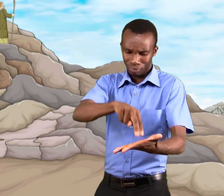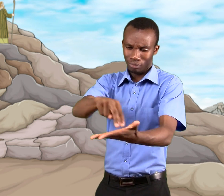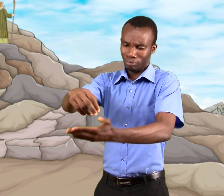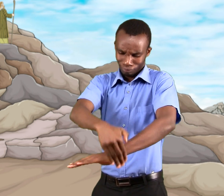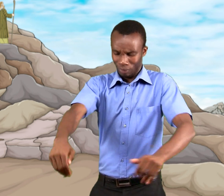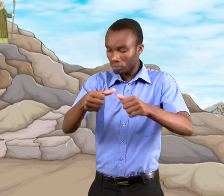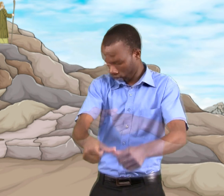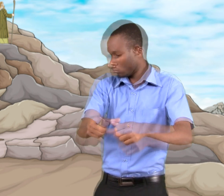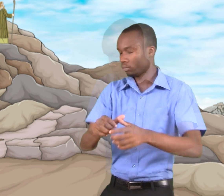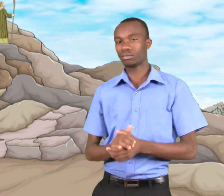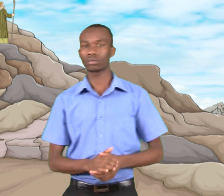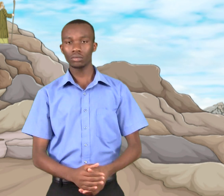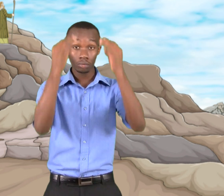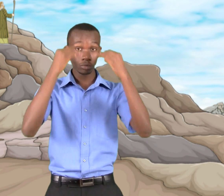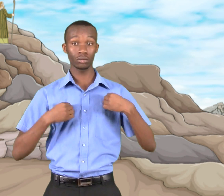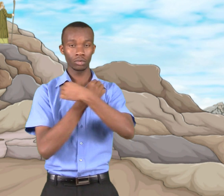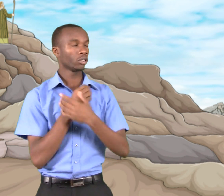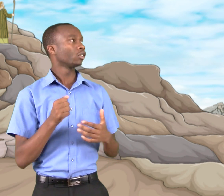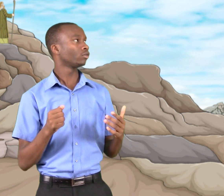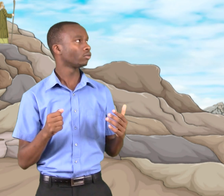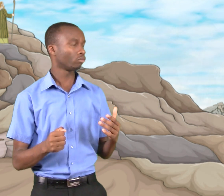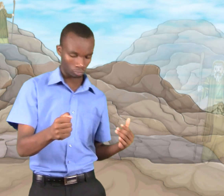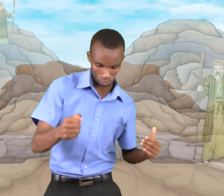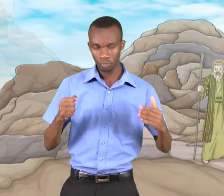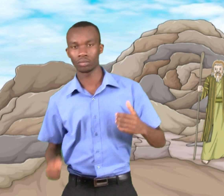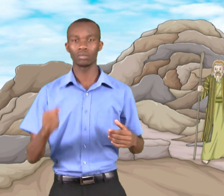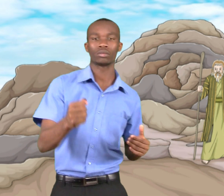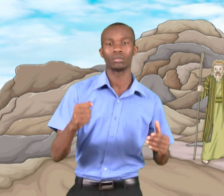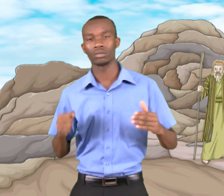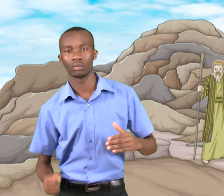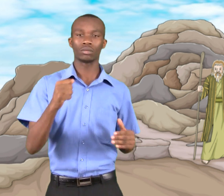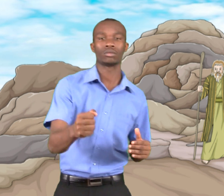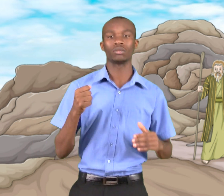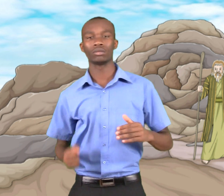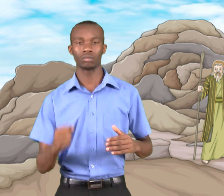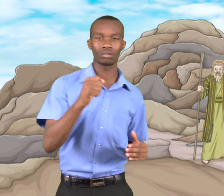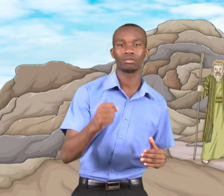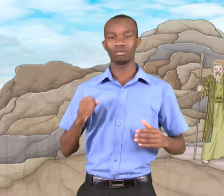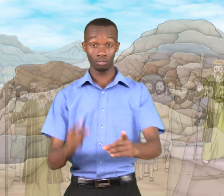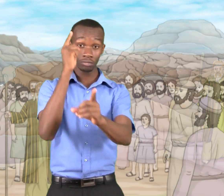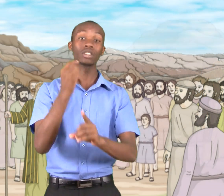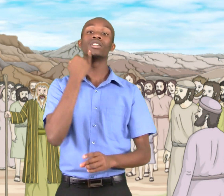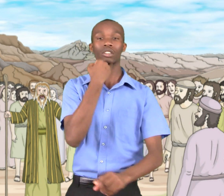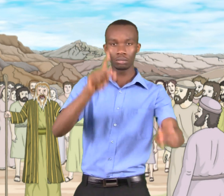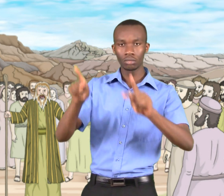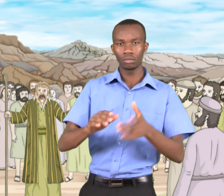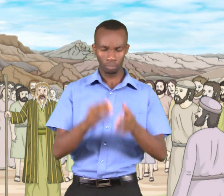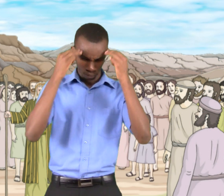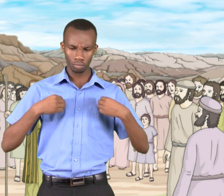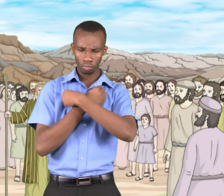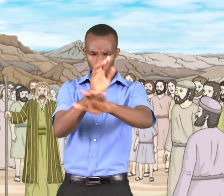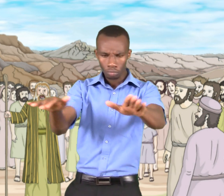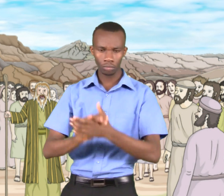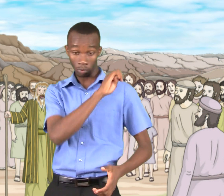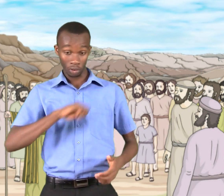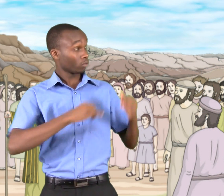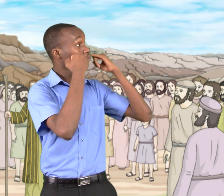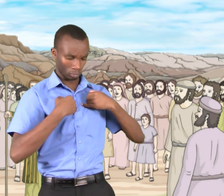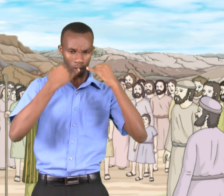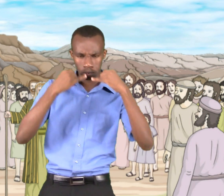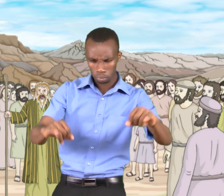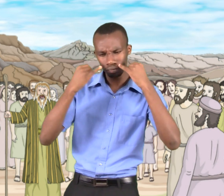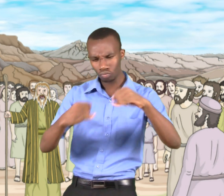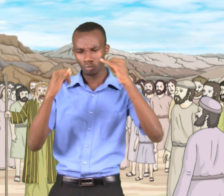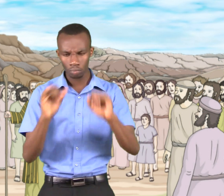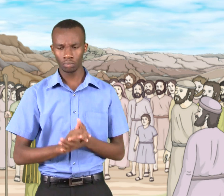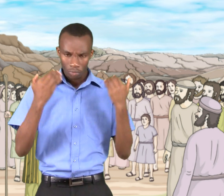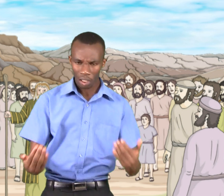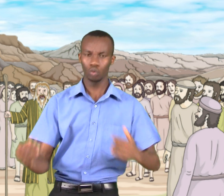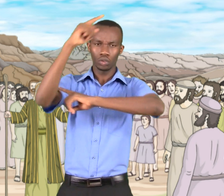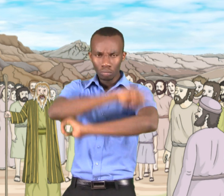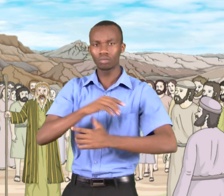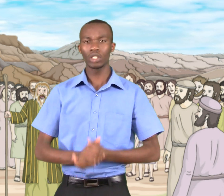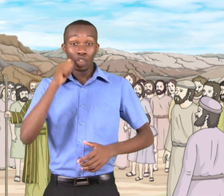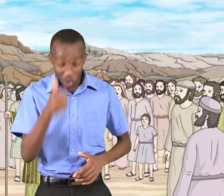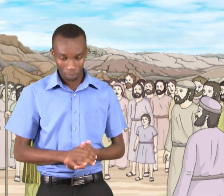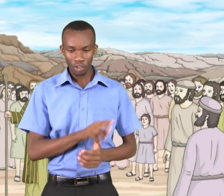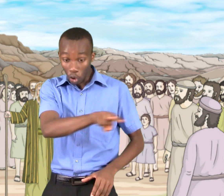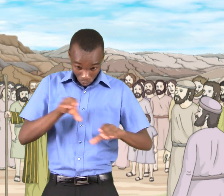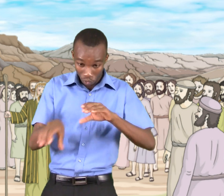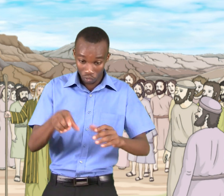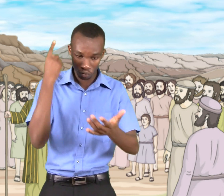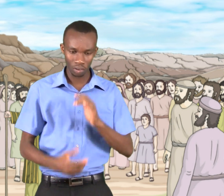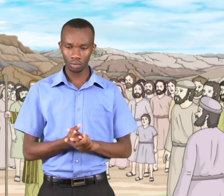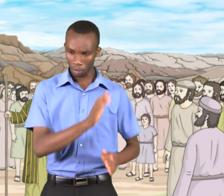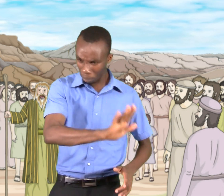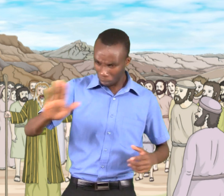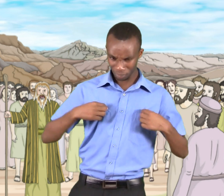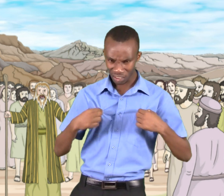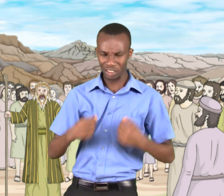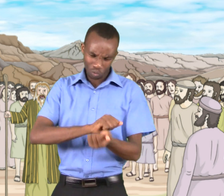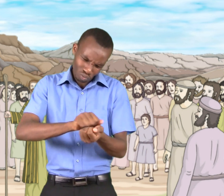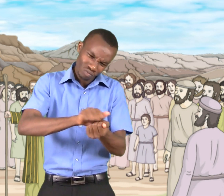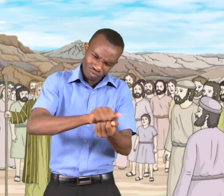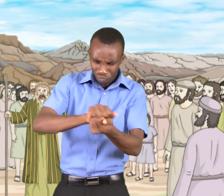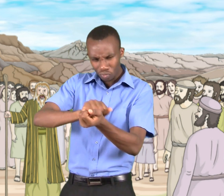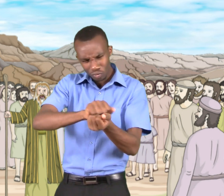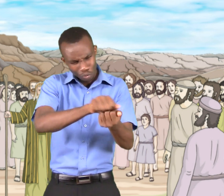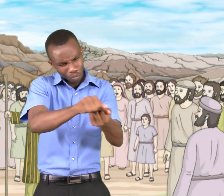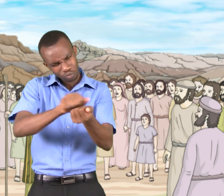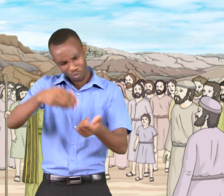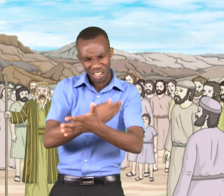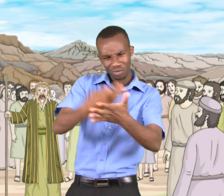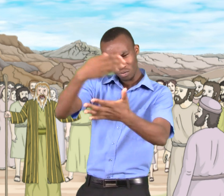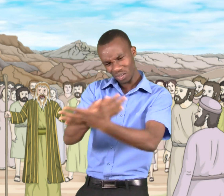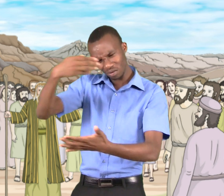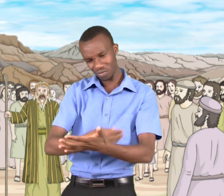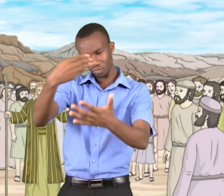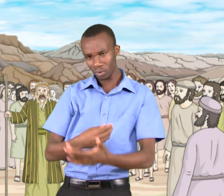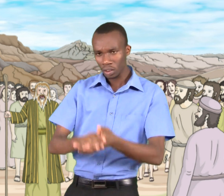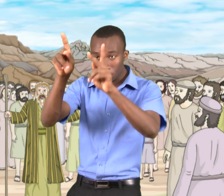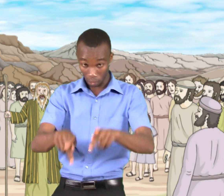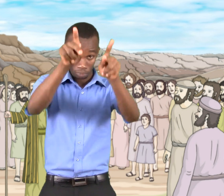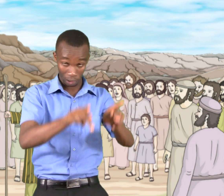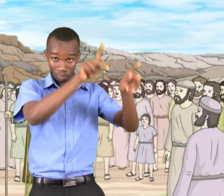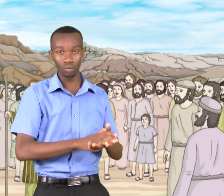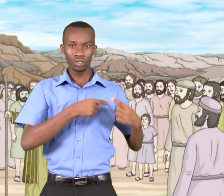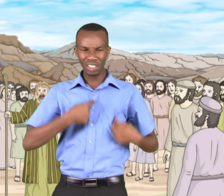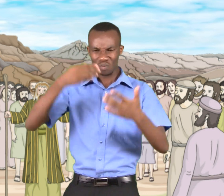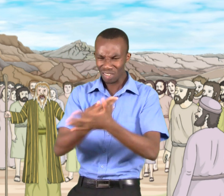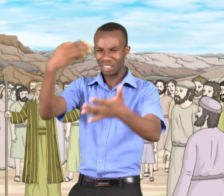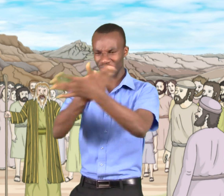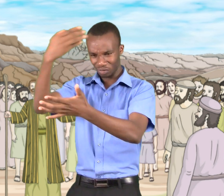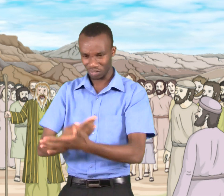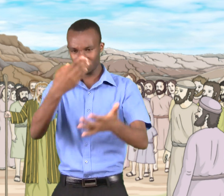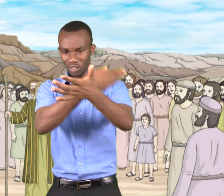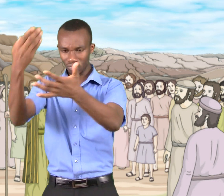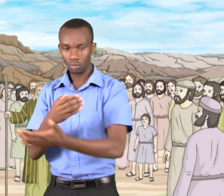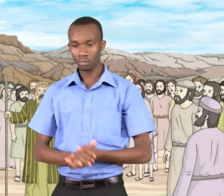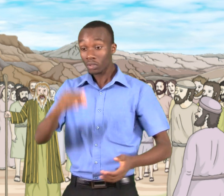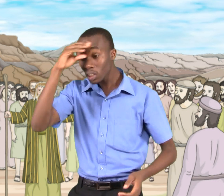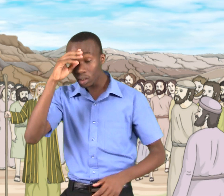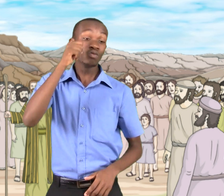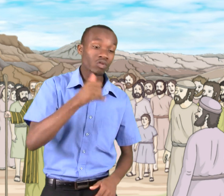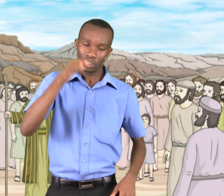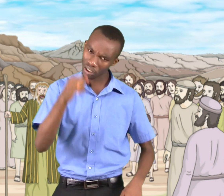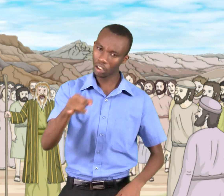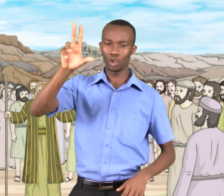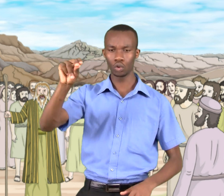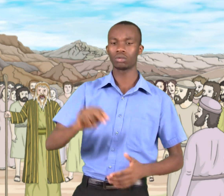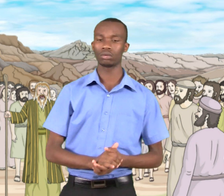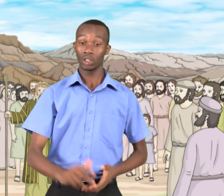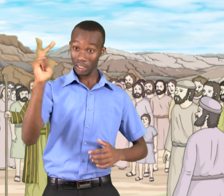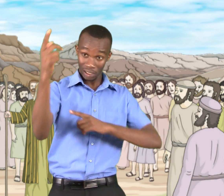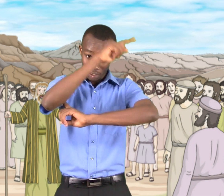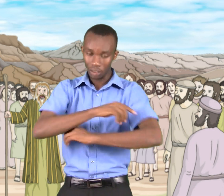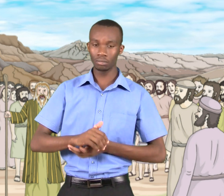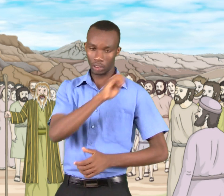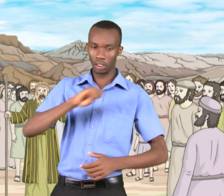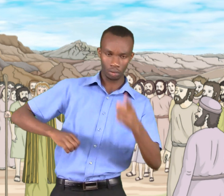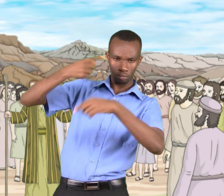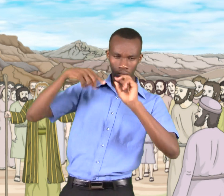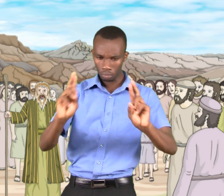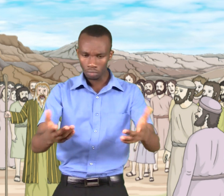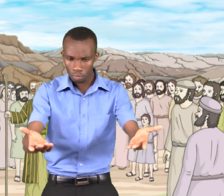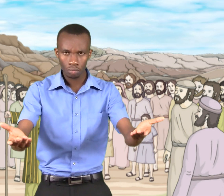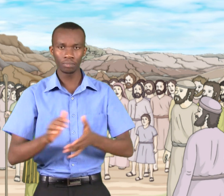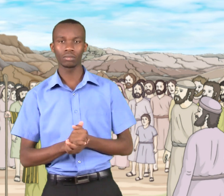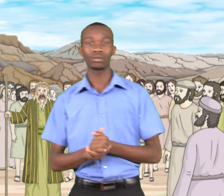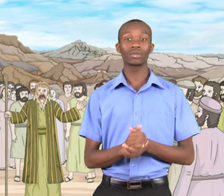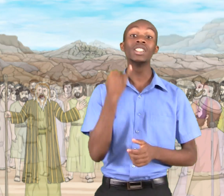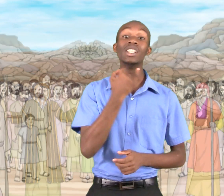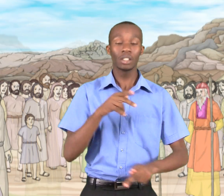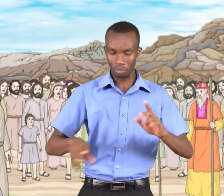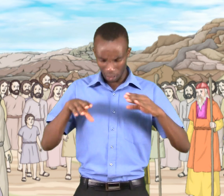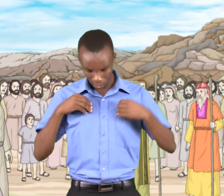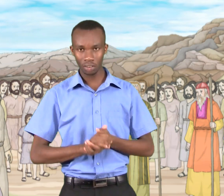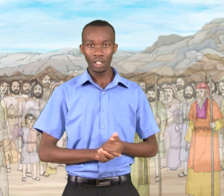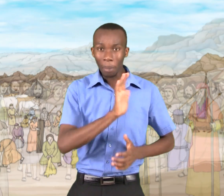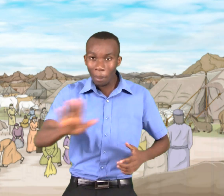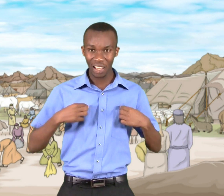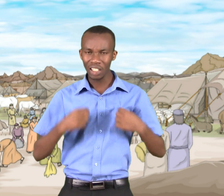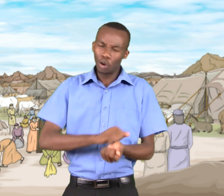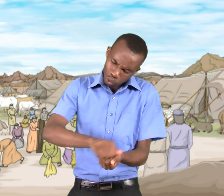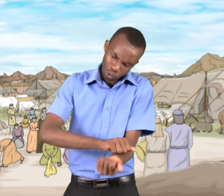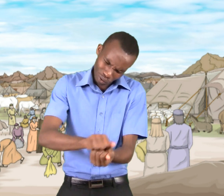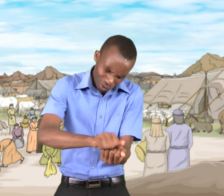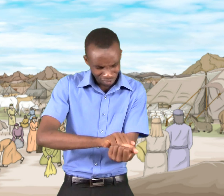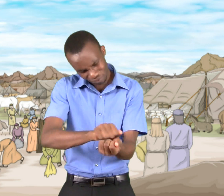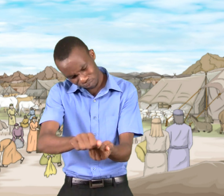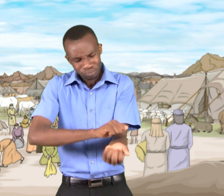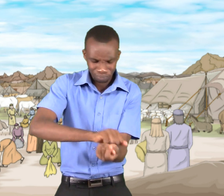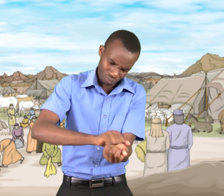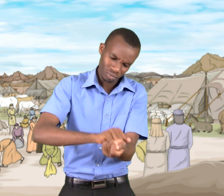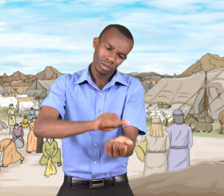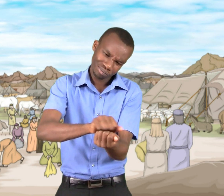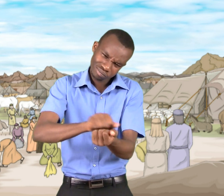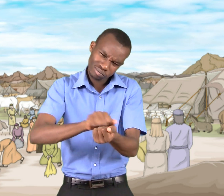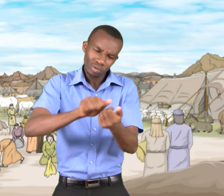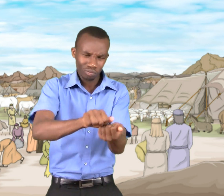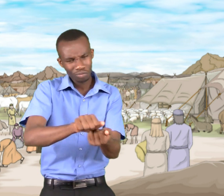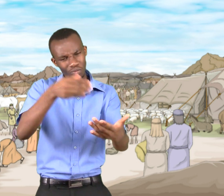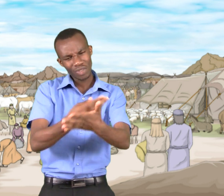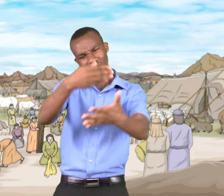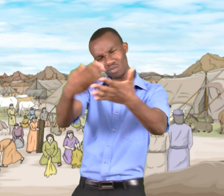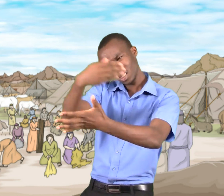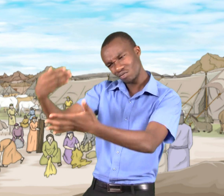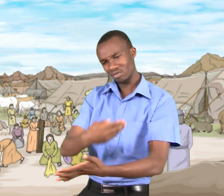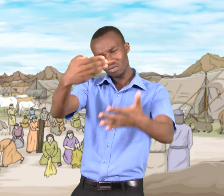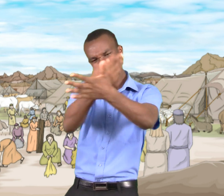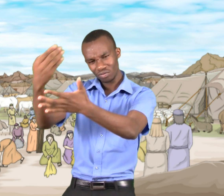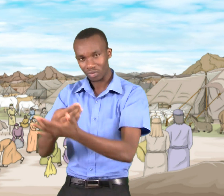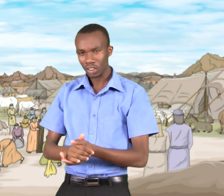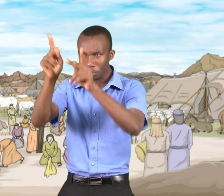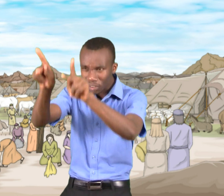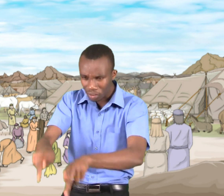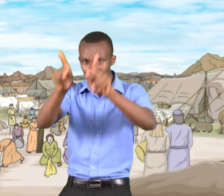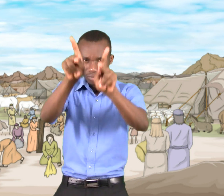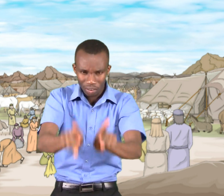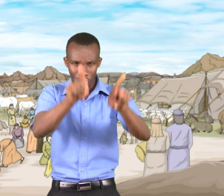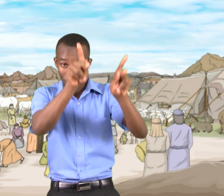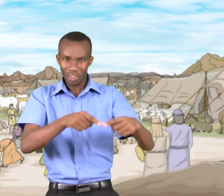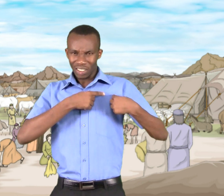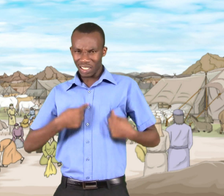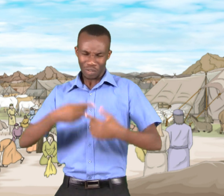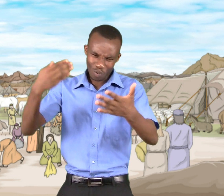No hand shall touch him, but he shall surely be stoned or shot with arrows—whether man or beast, he must not live.’ Only when the ram’s horn sounds a long blast may they approach the mountain.” When Moses came down from the mountain to the people, he consecrated them, and they washed their clothes.